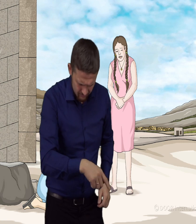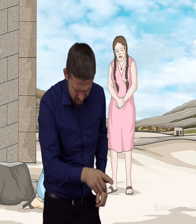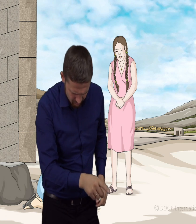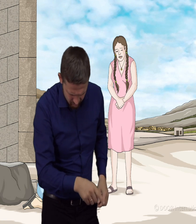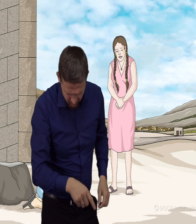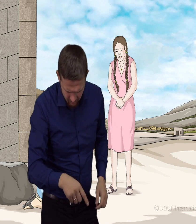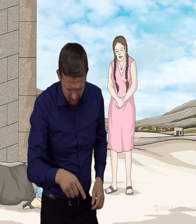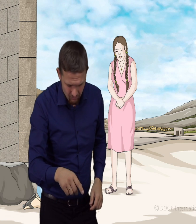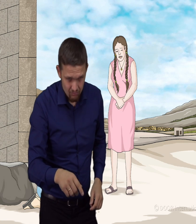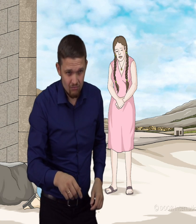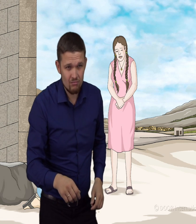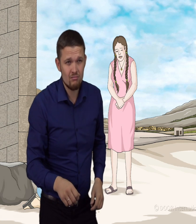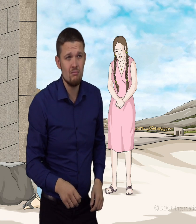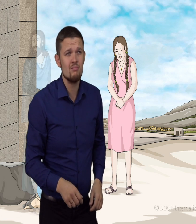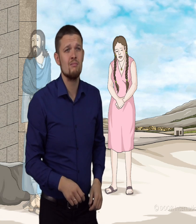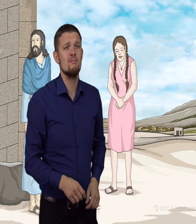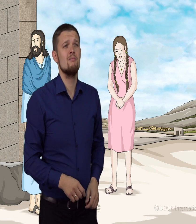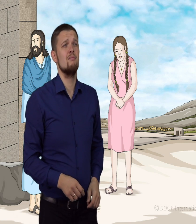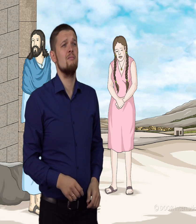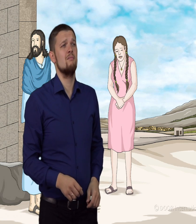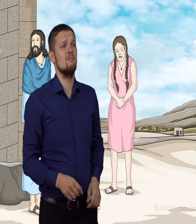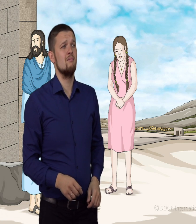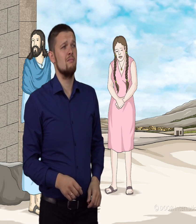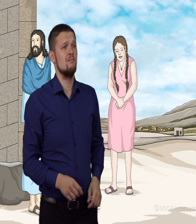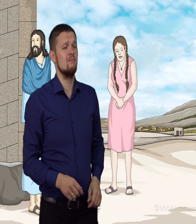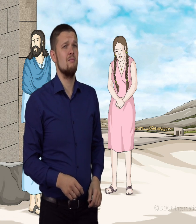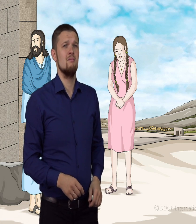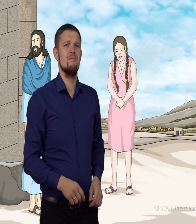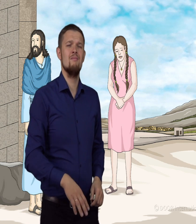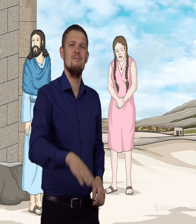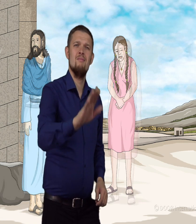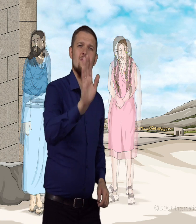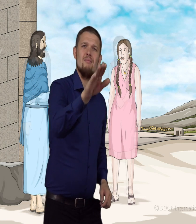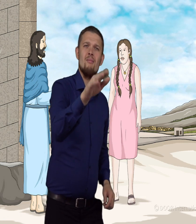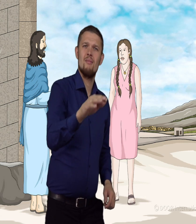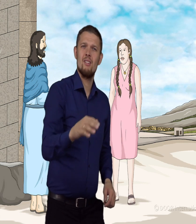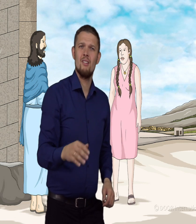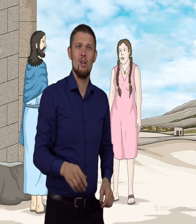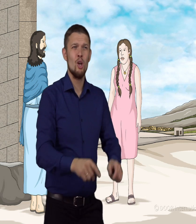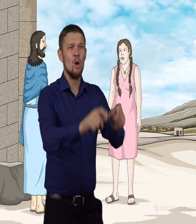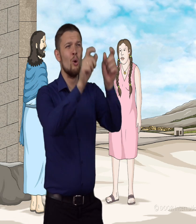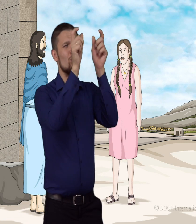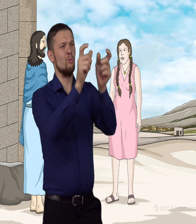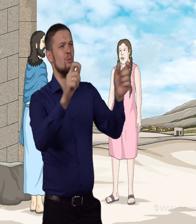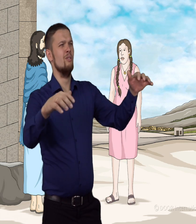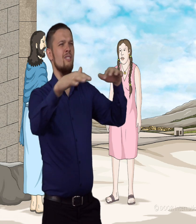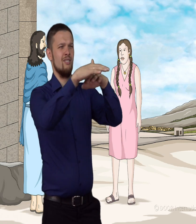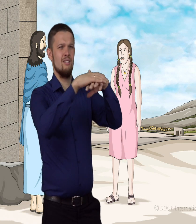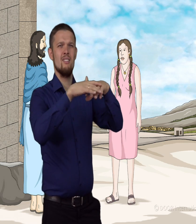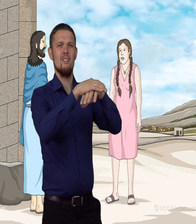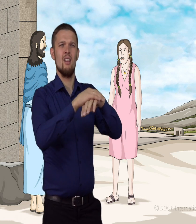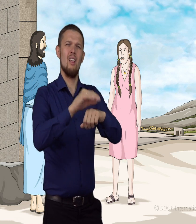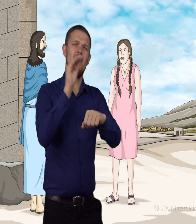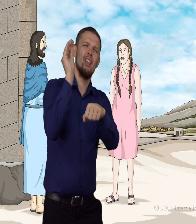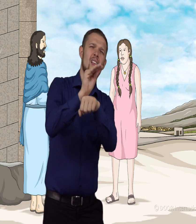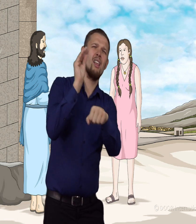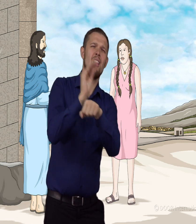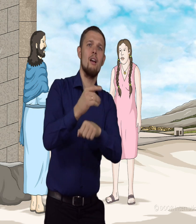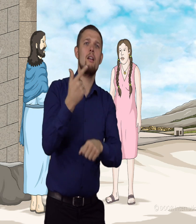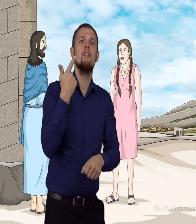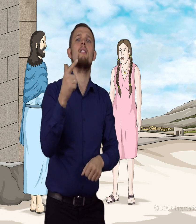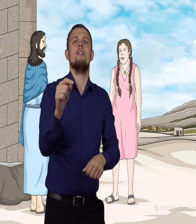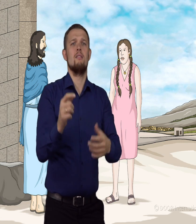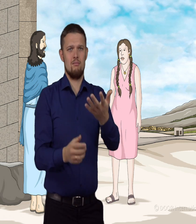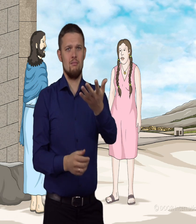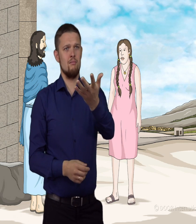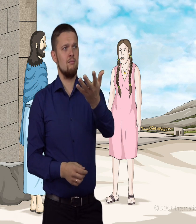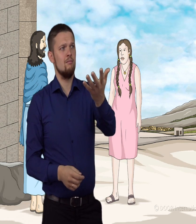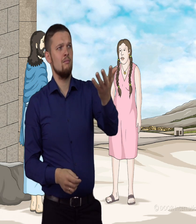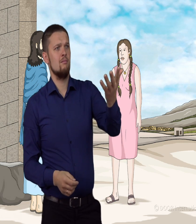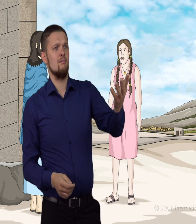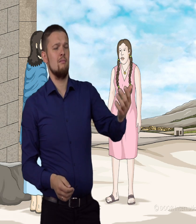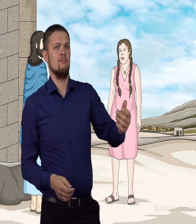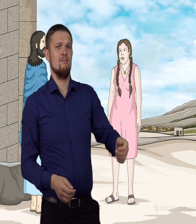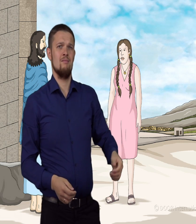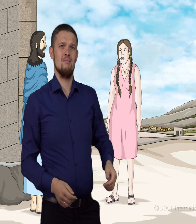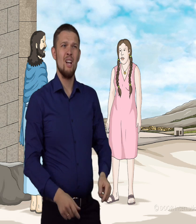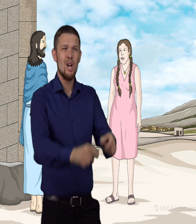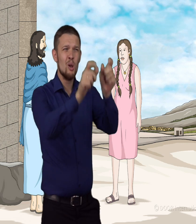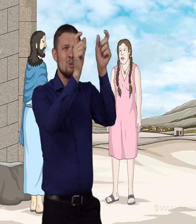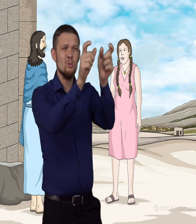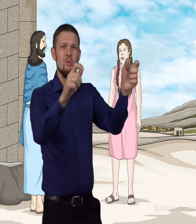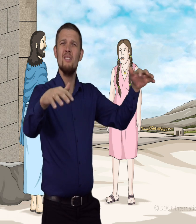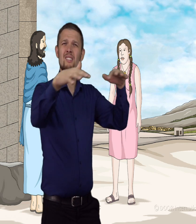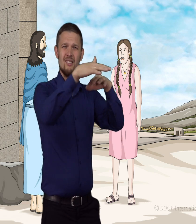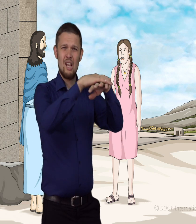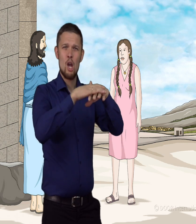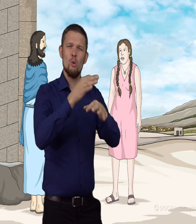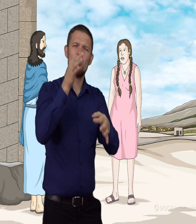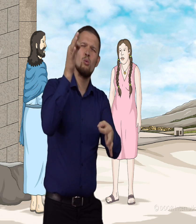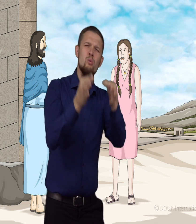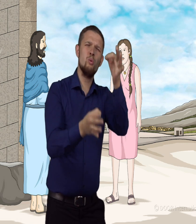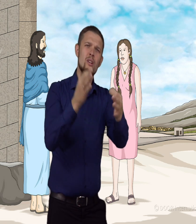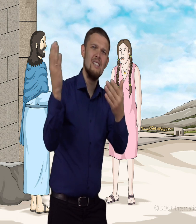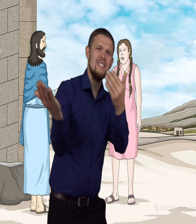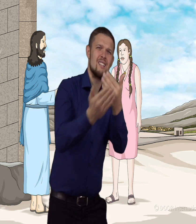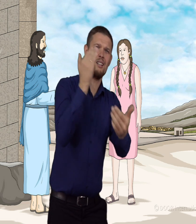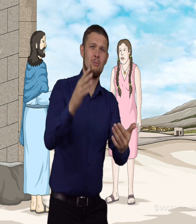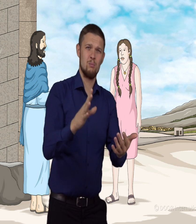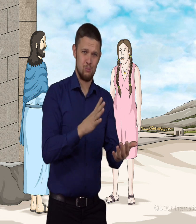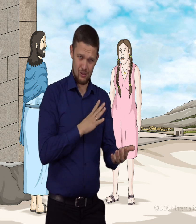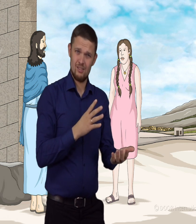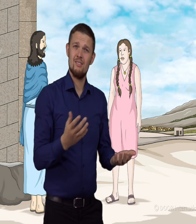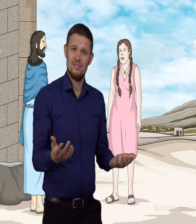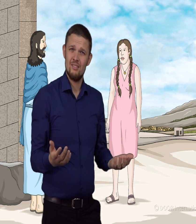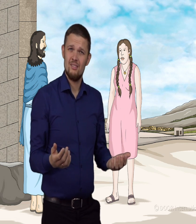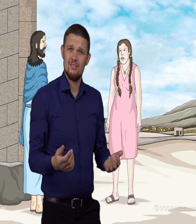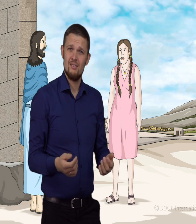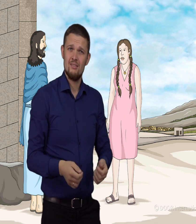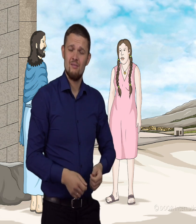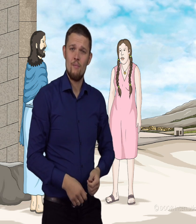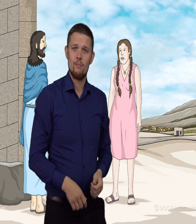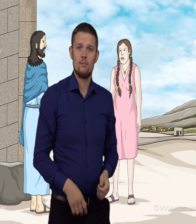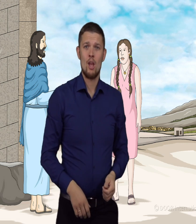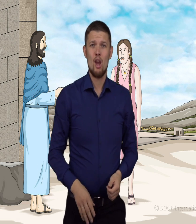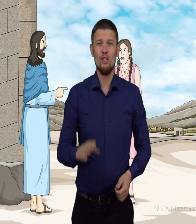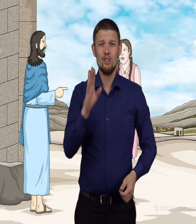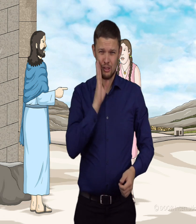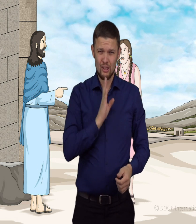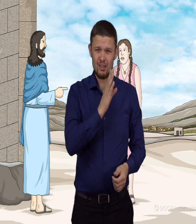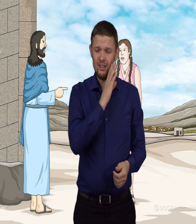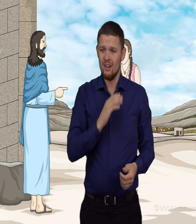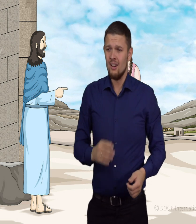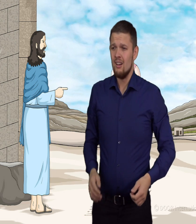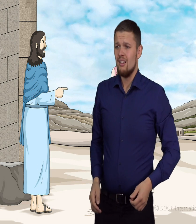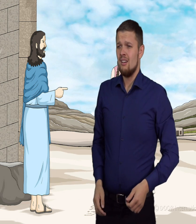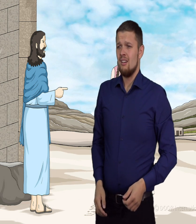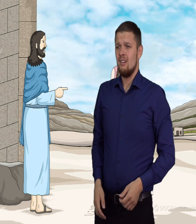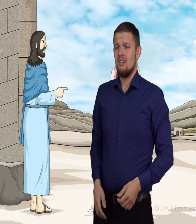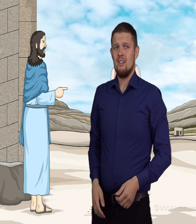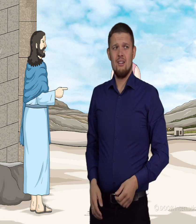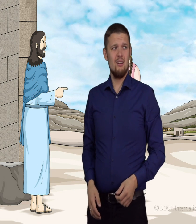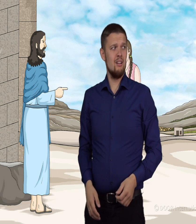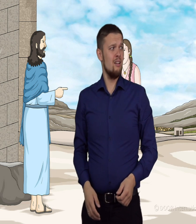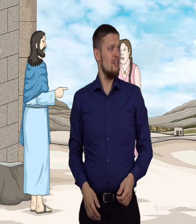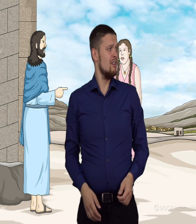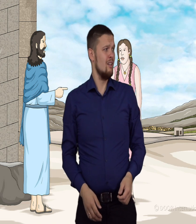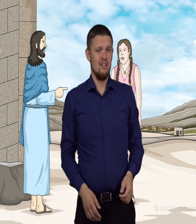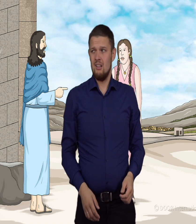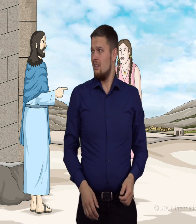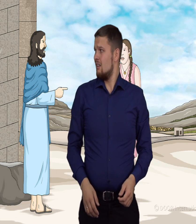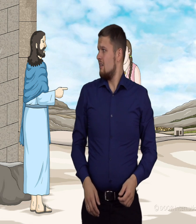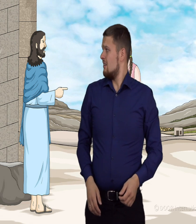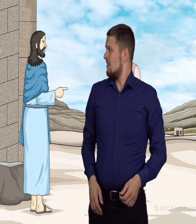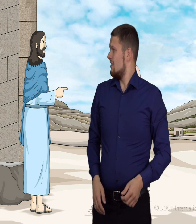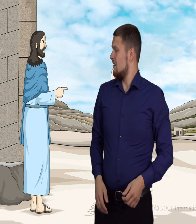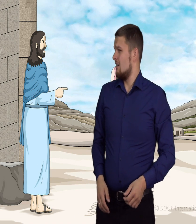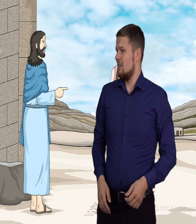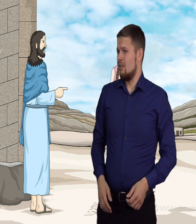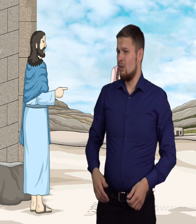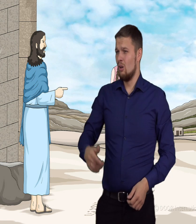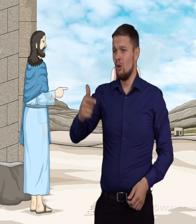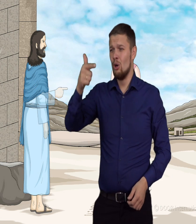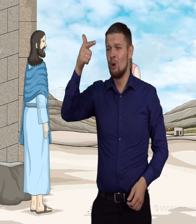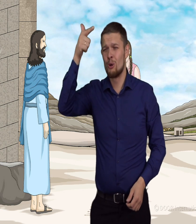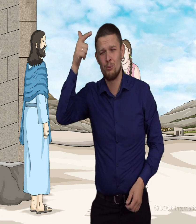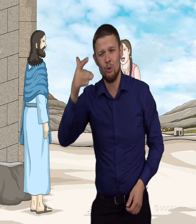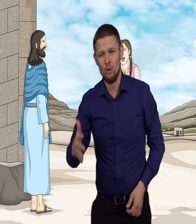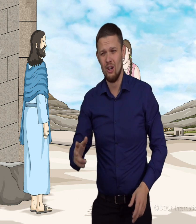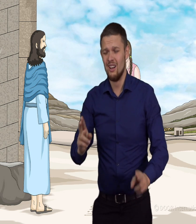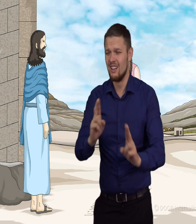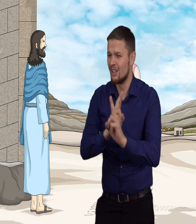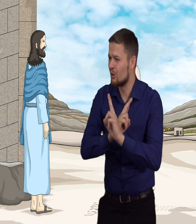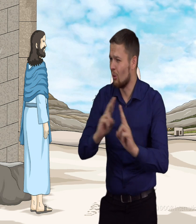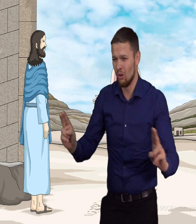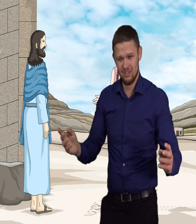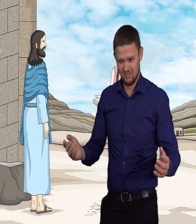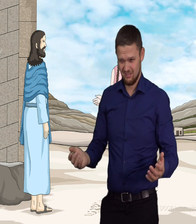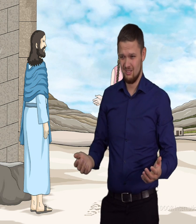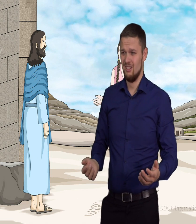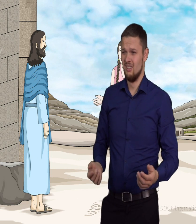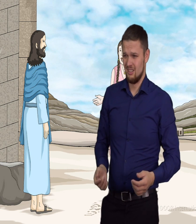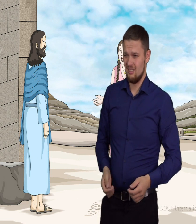Then Jesus straightened up and asked her, “Woman, where are your accusers? Has no one condemned you?”